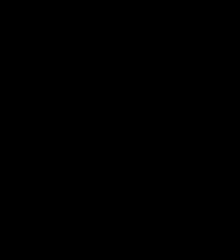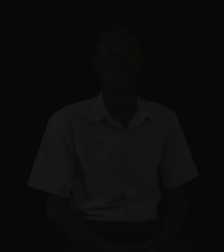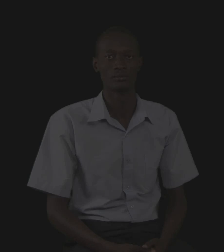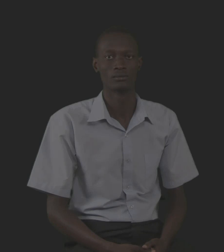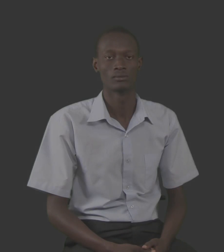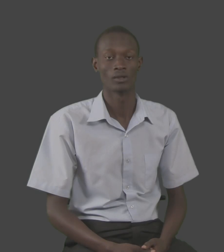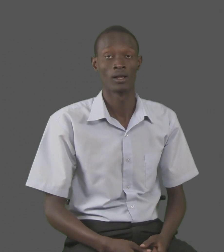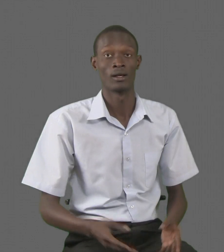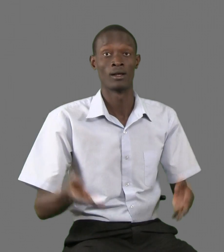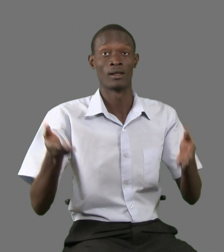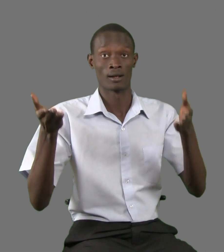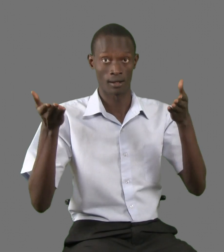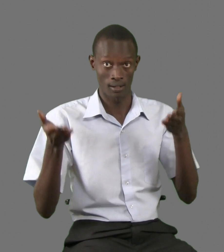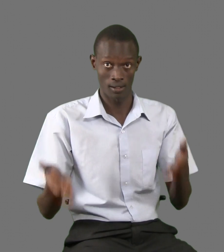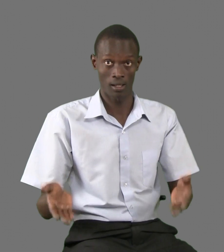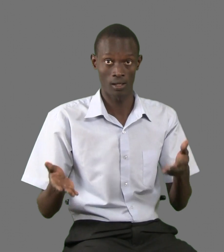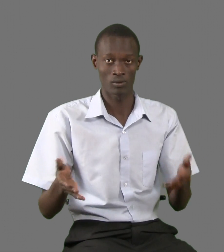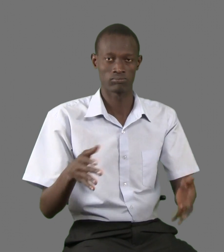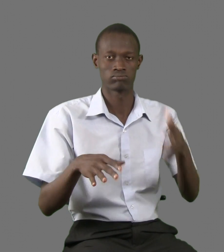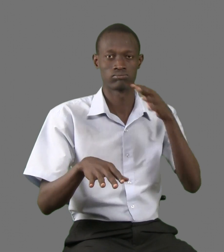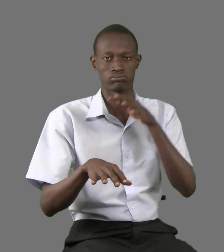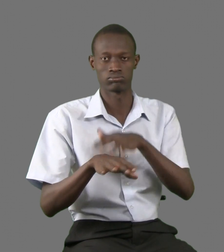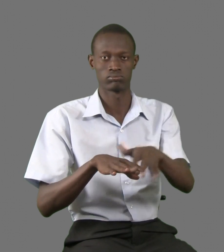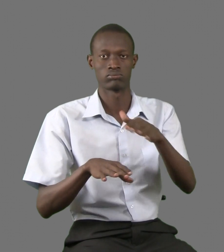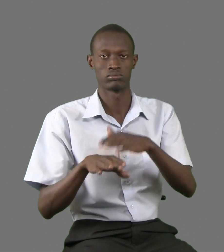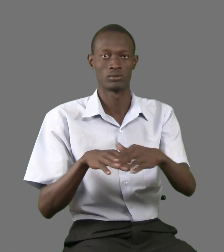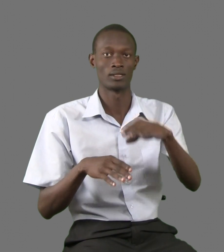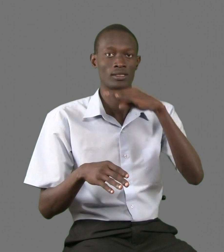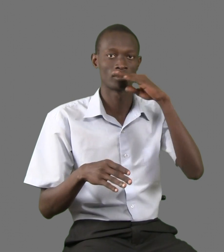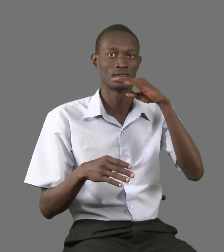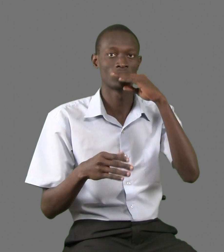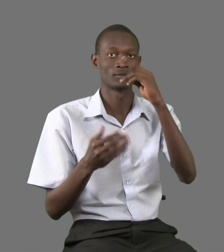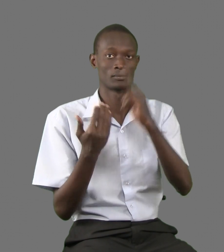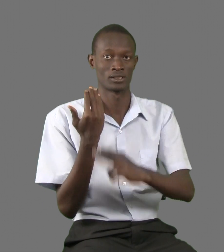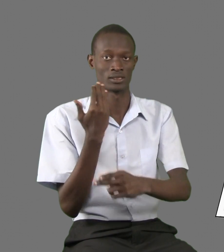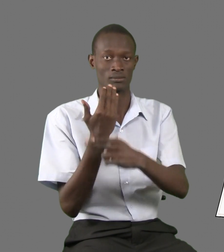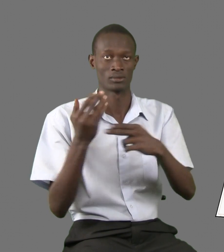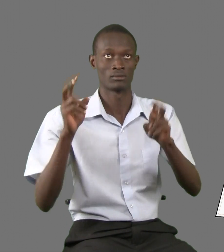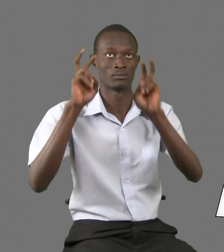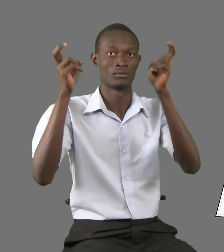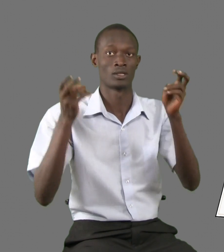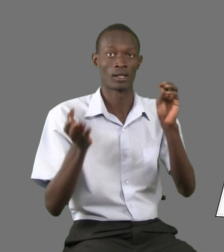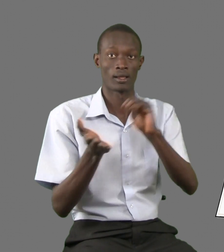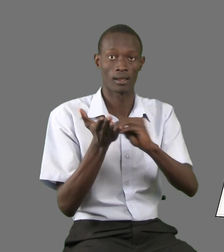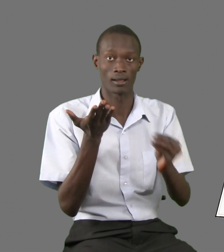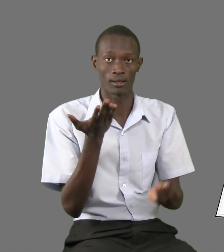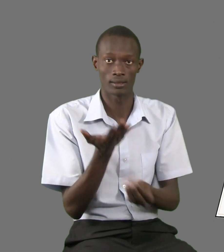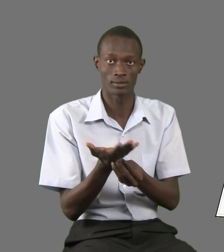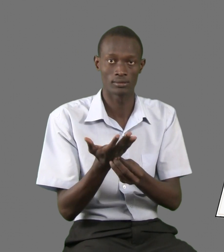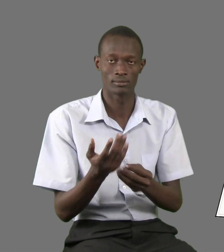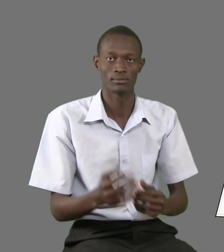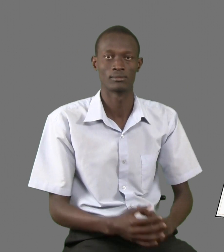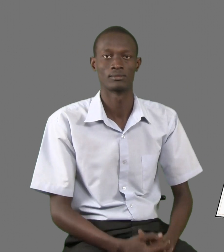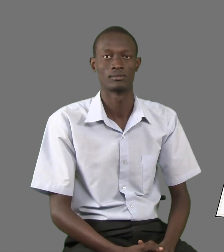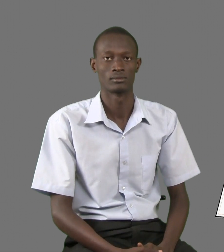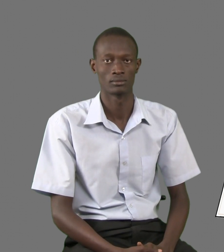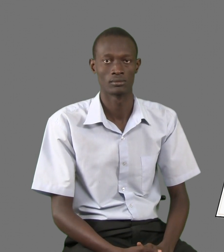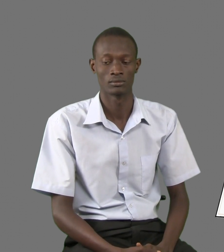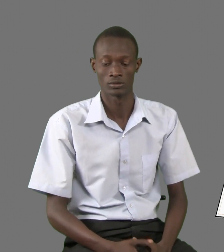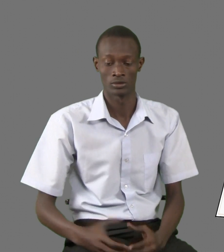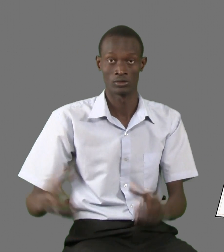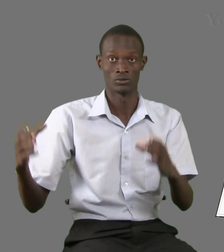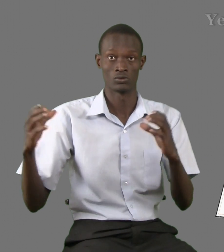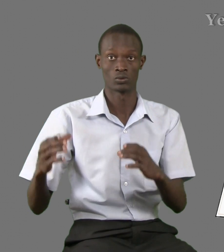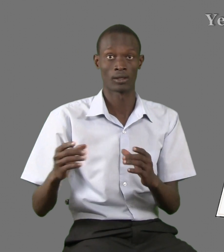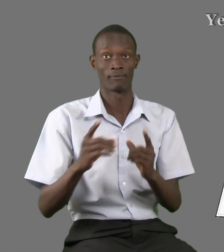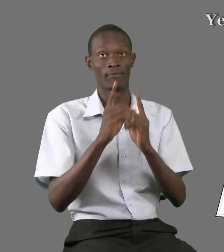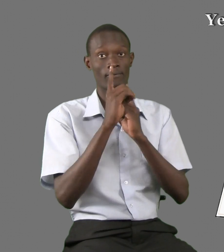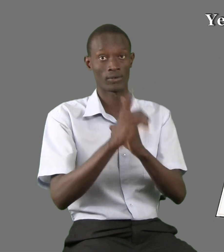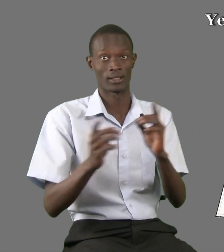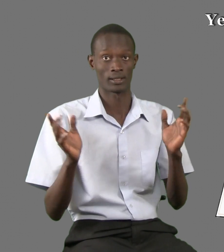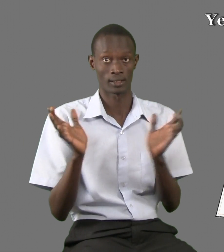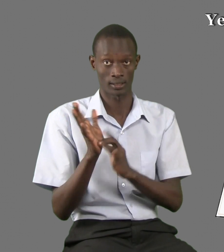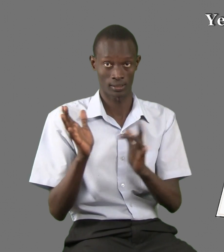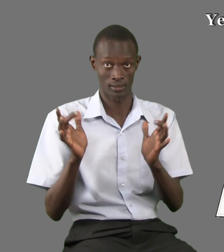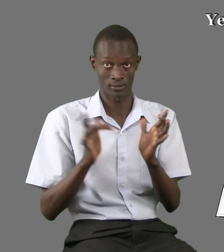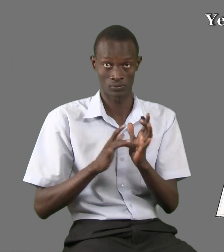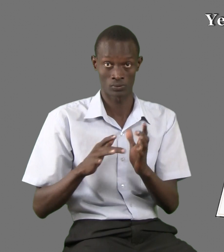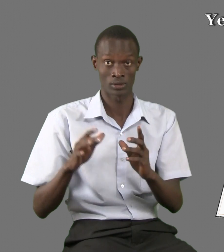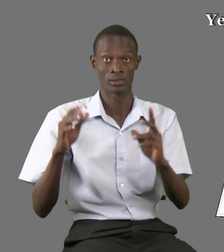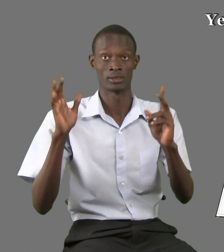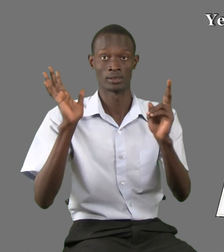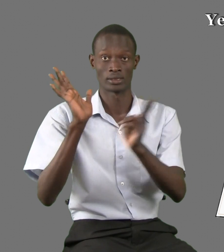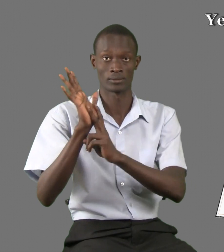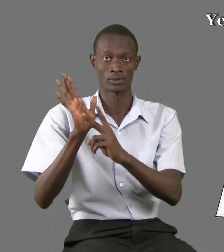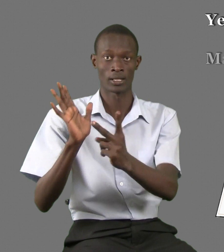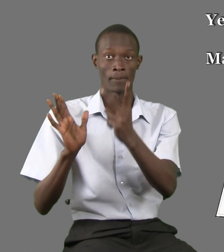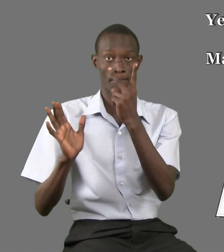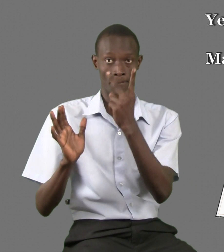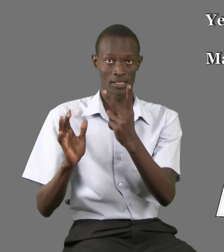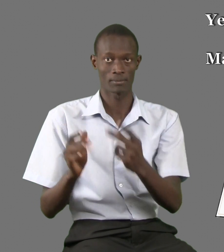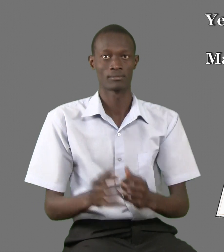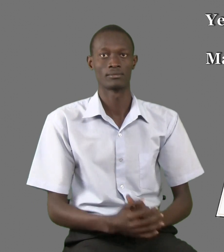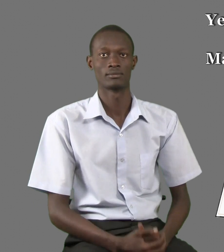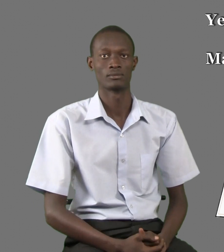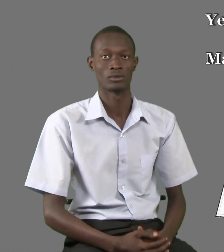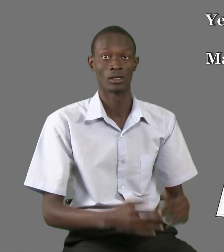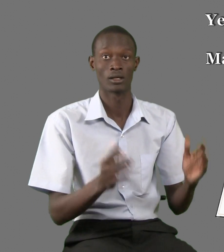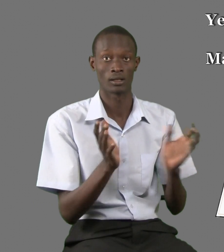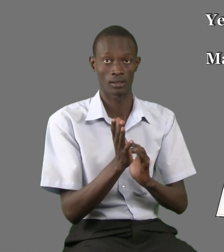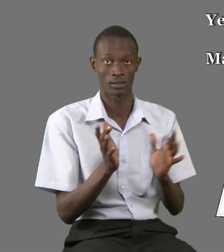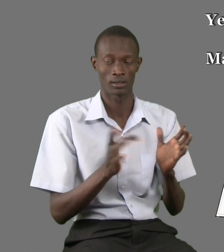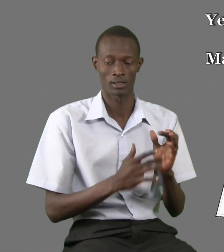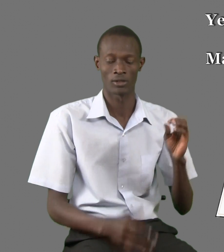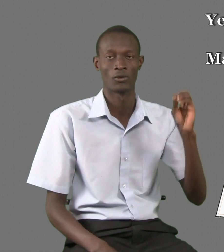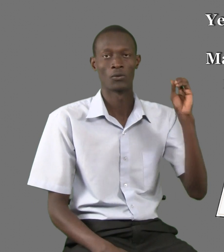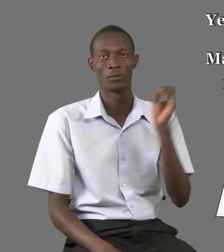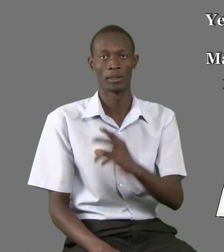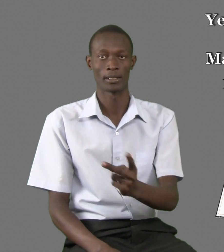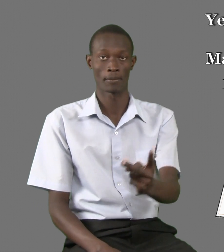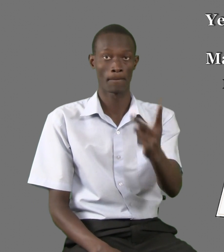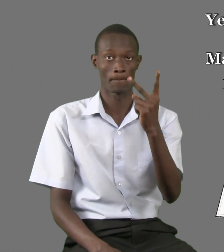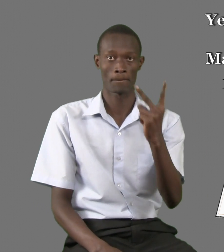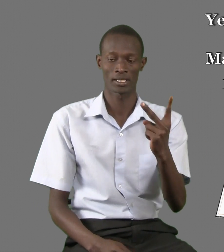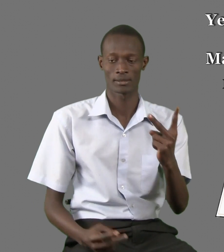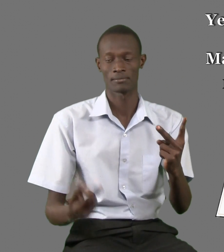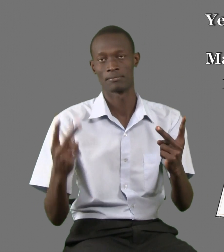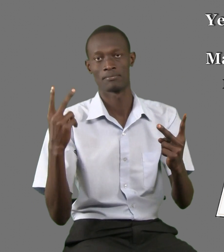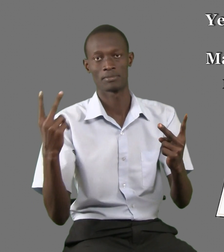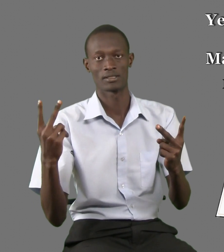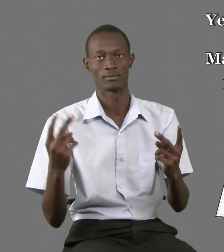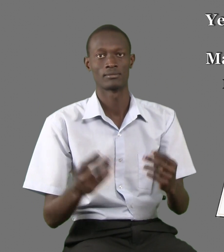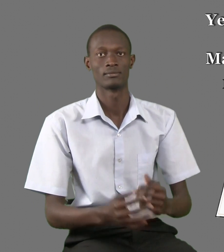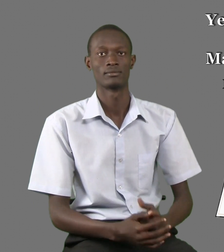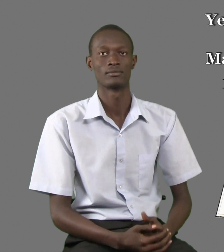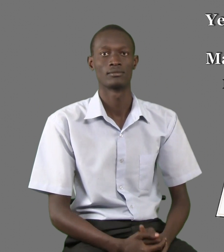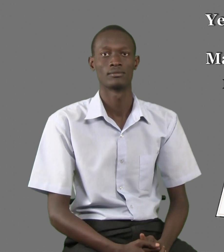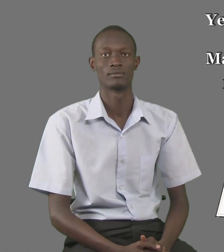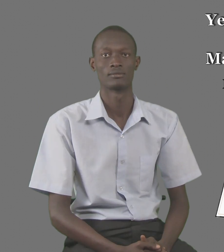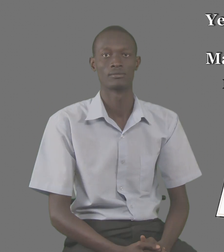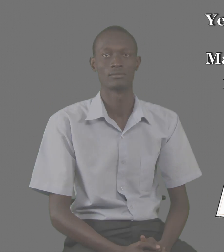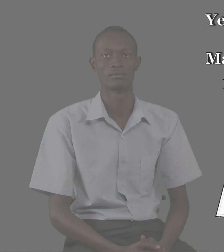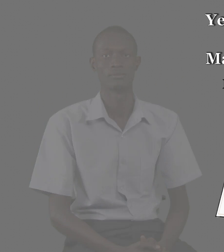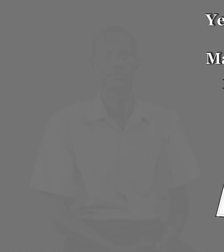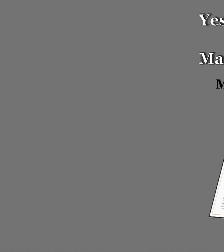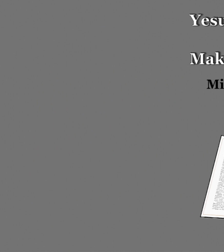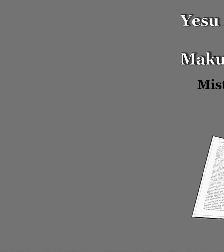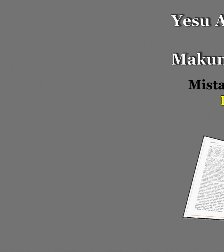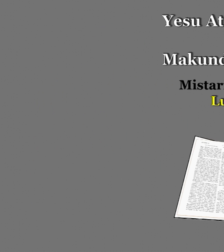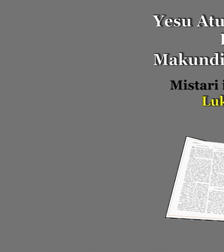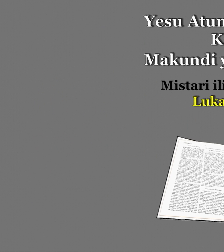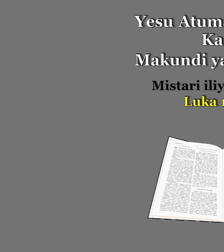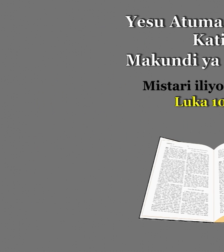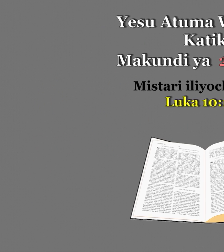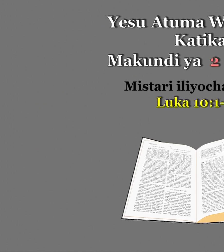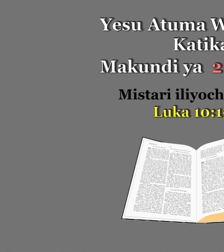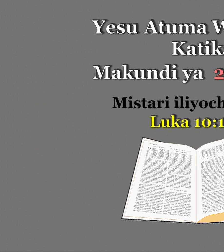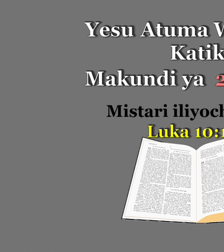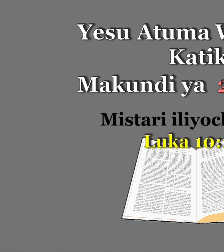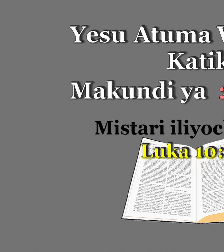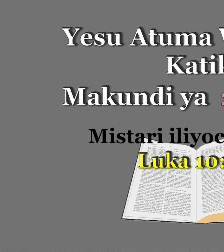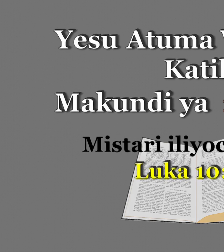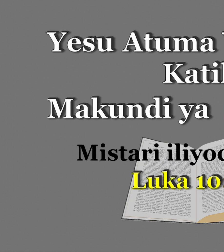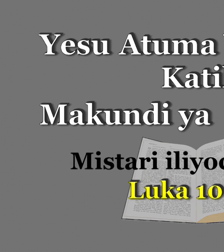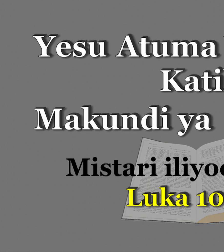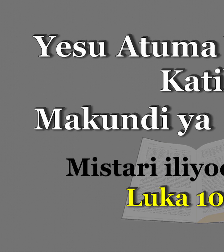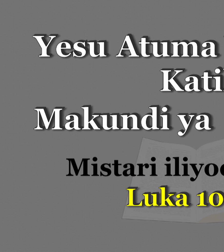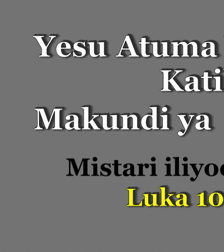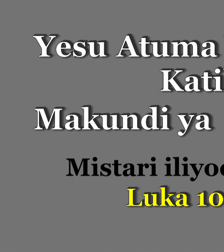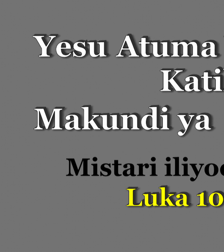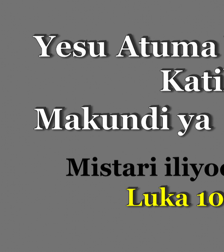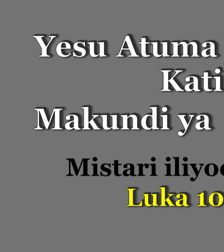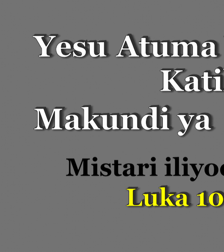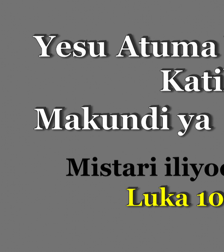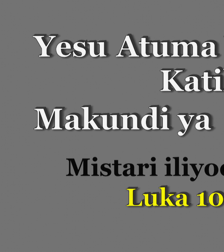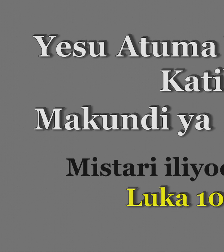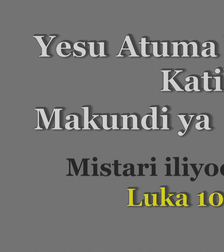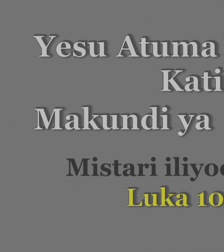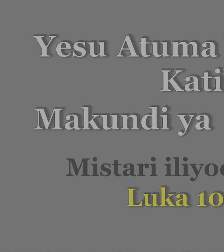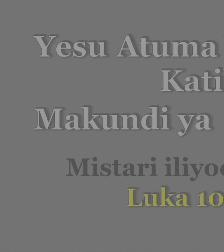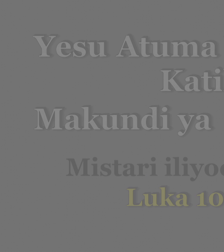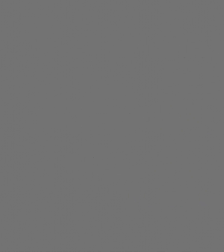Jesus sends the 72 followers in groups of two